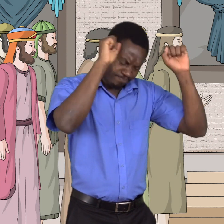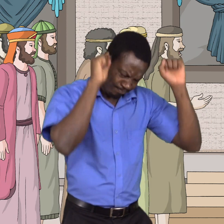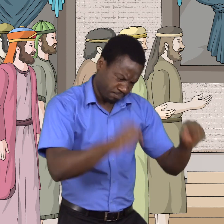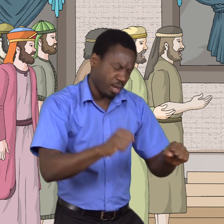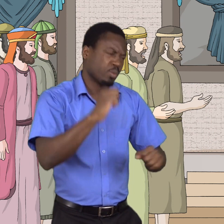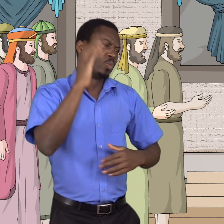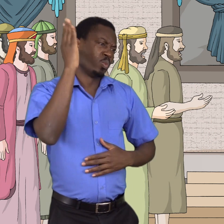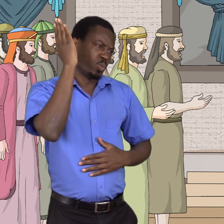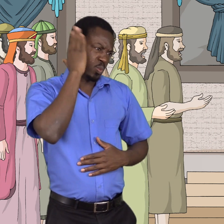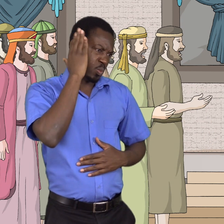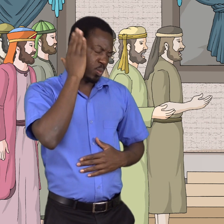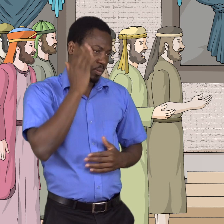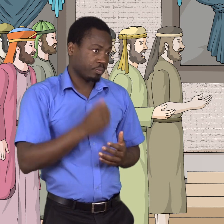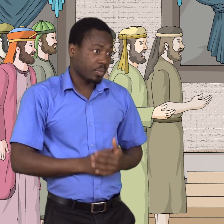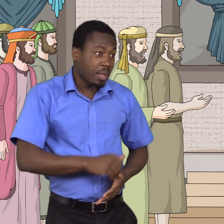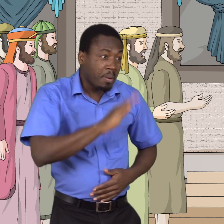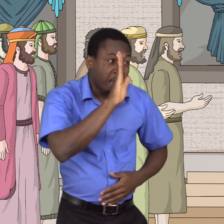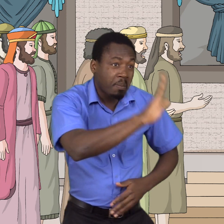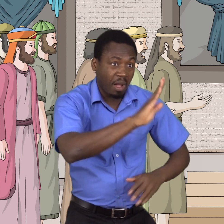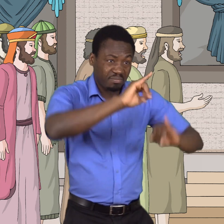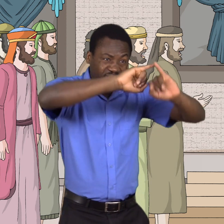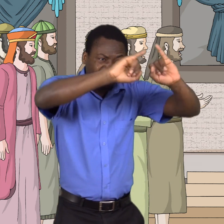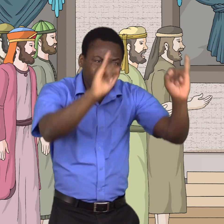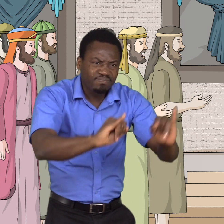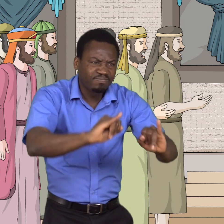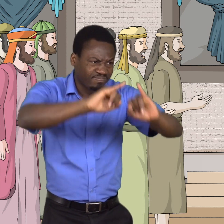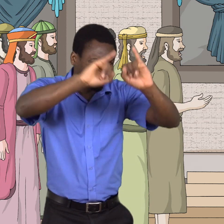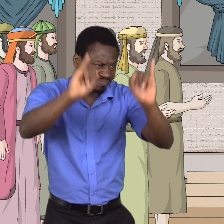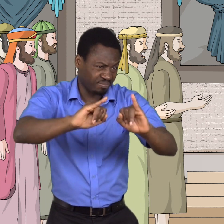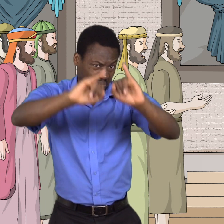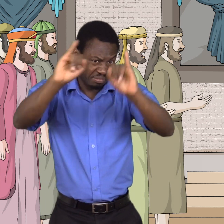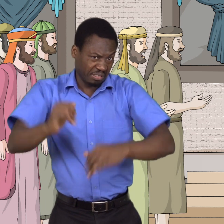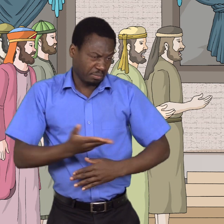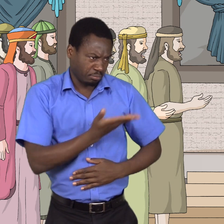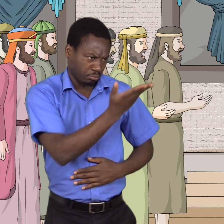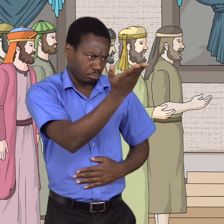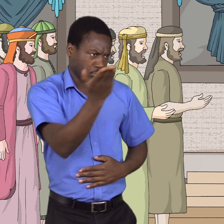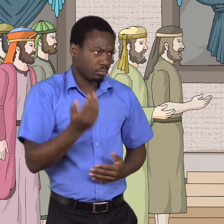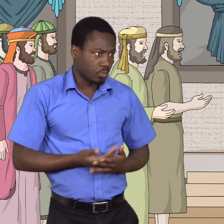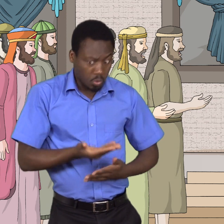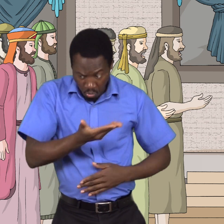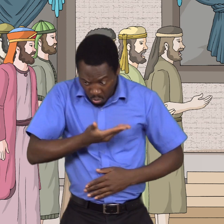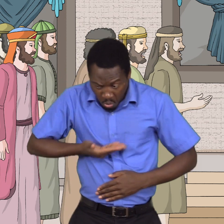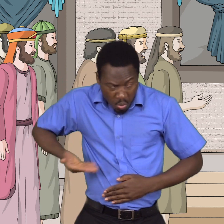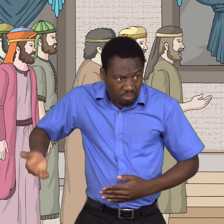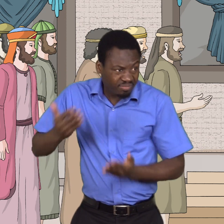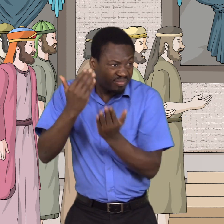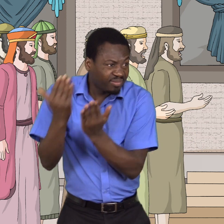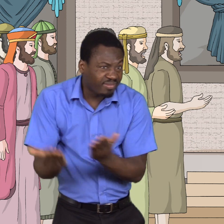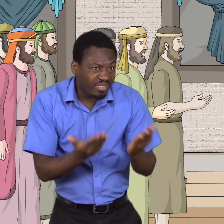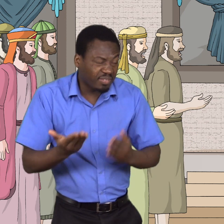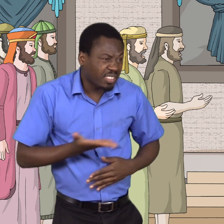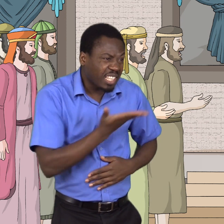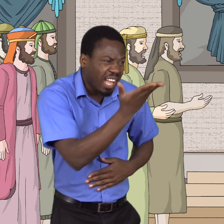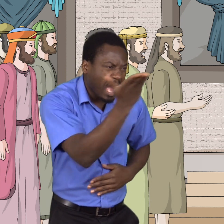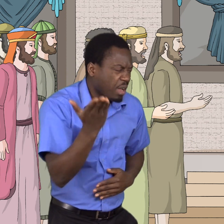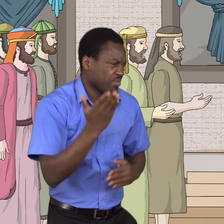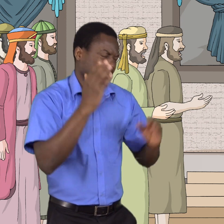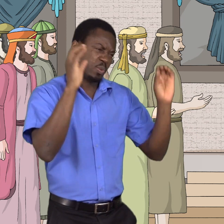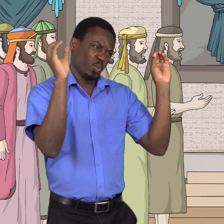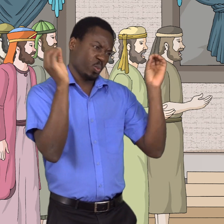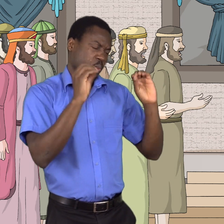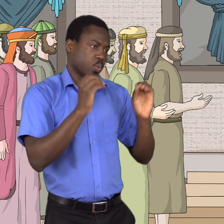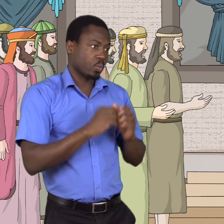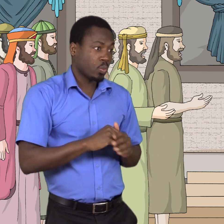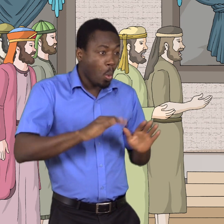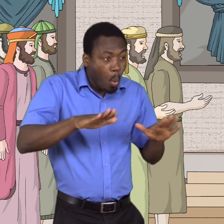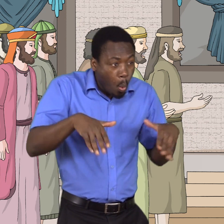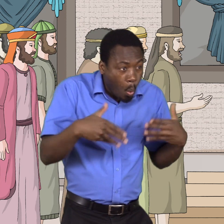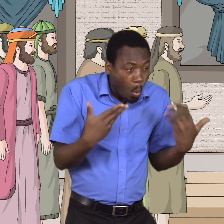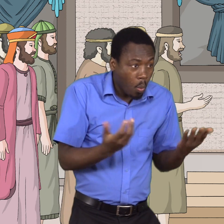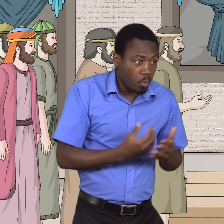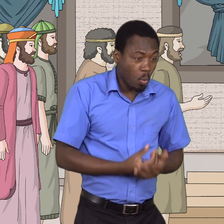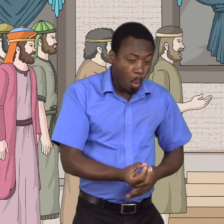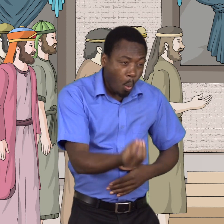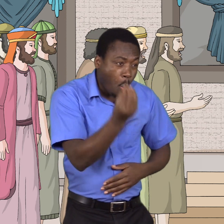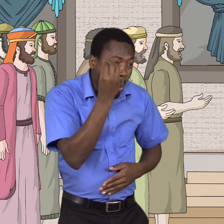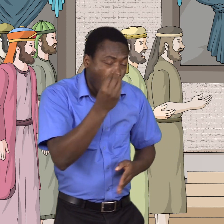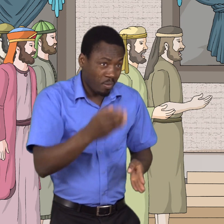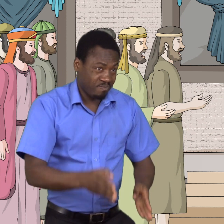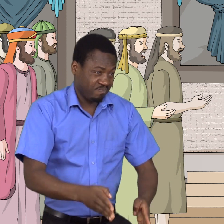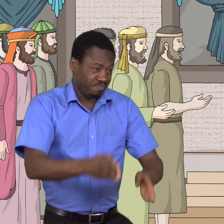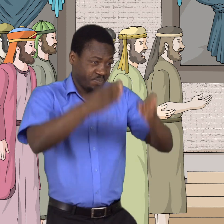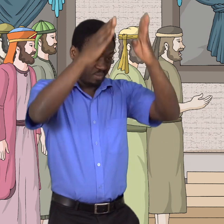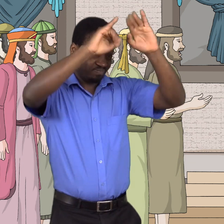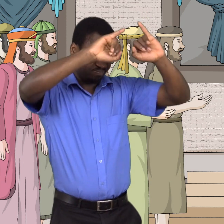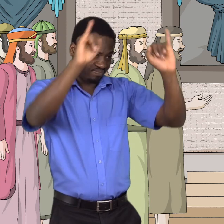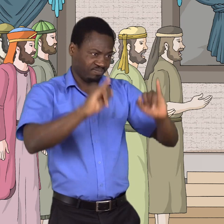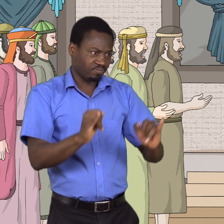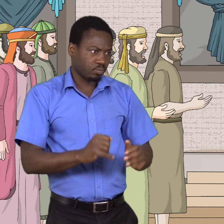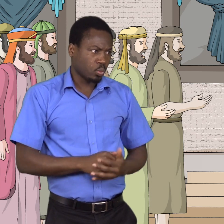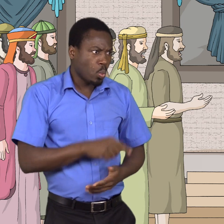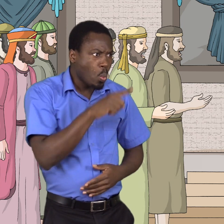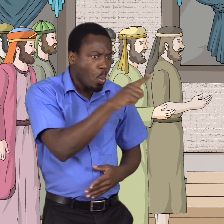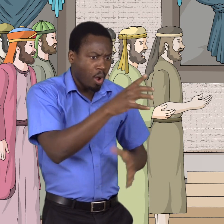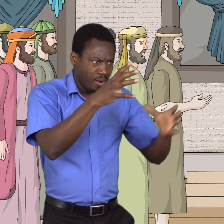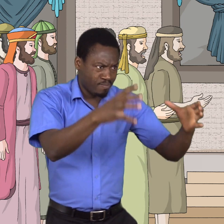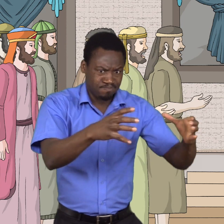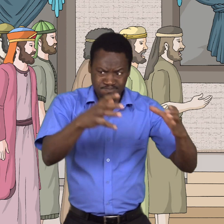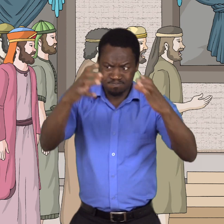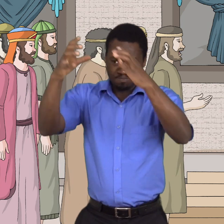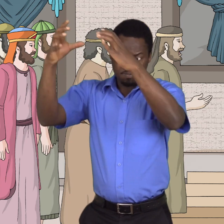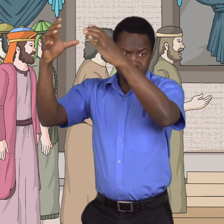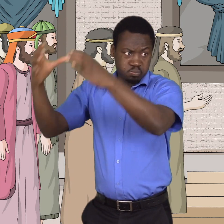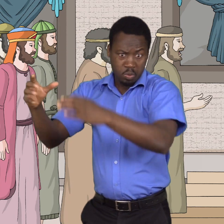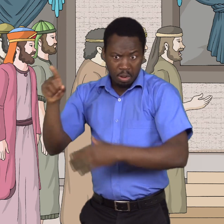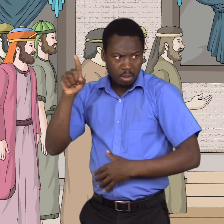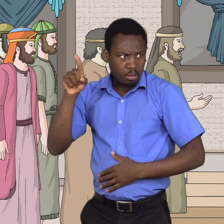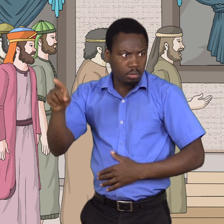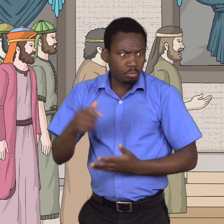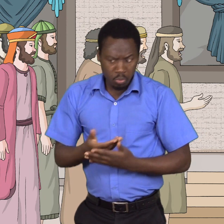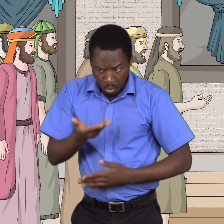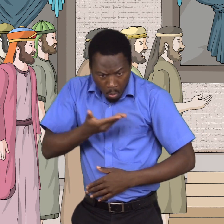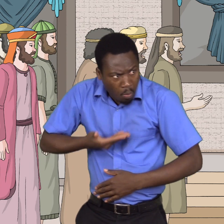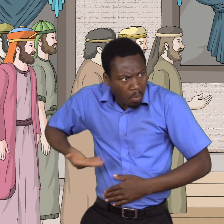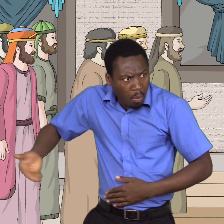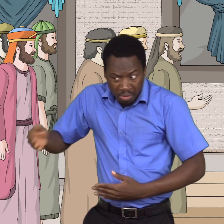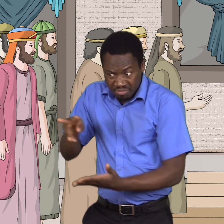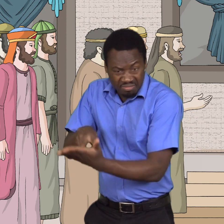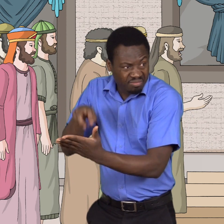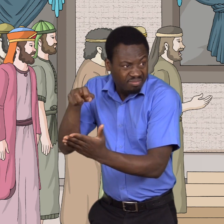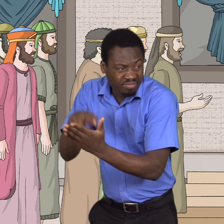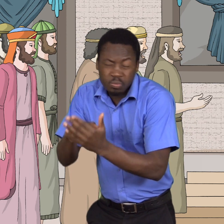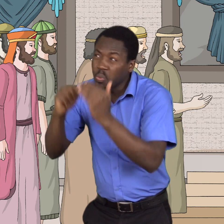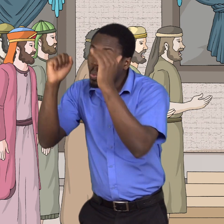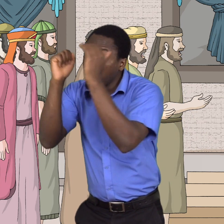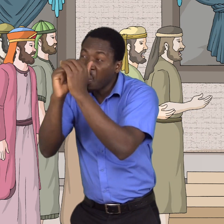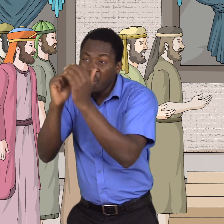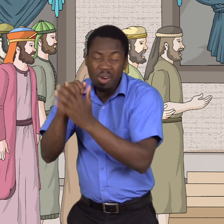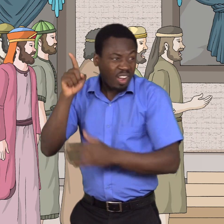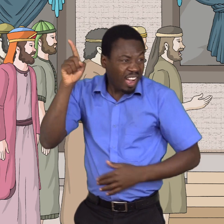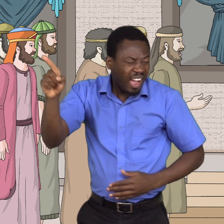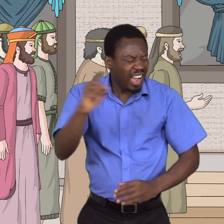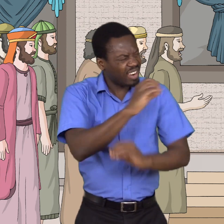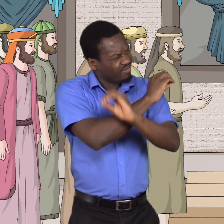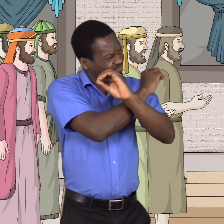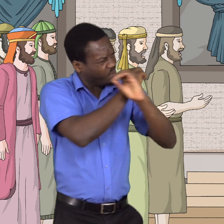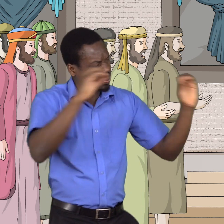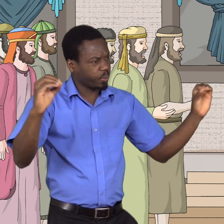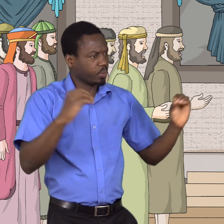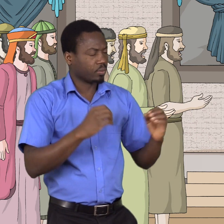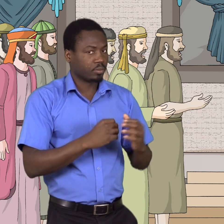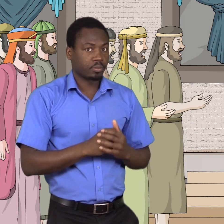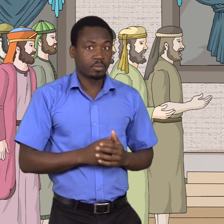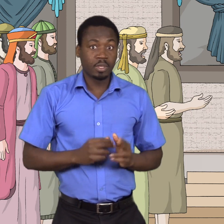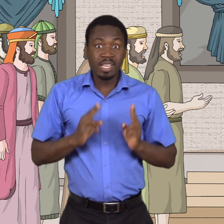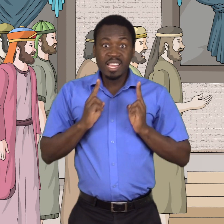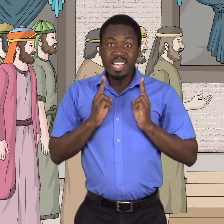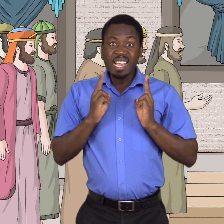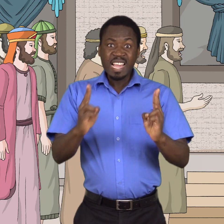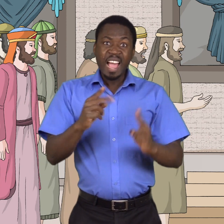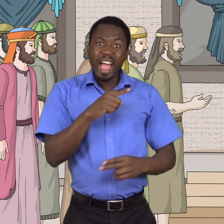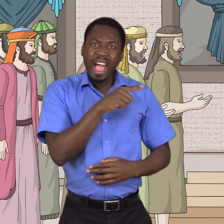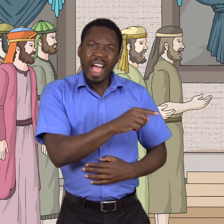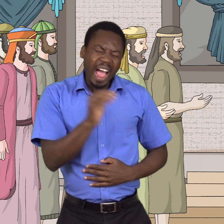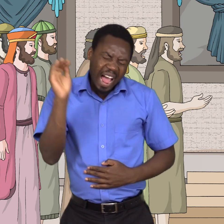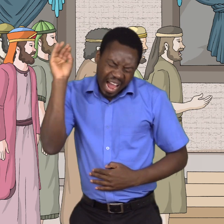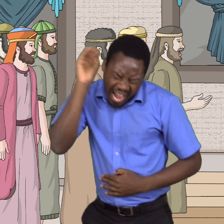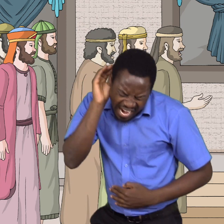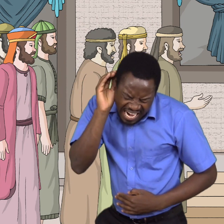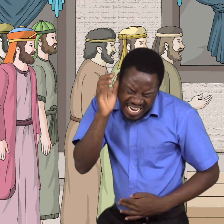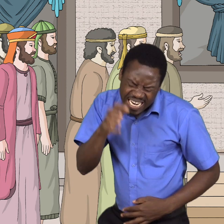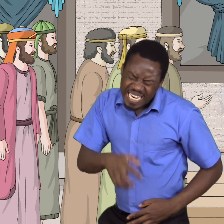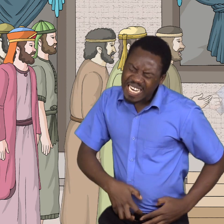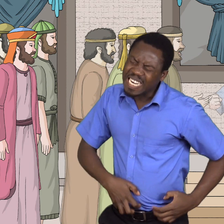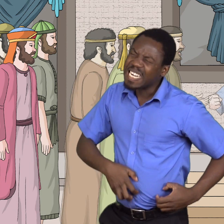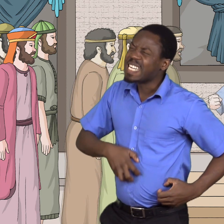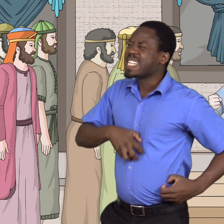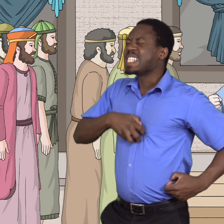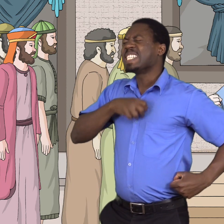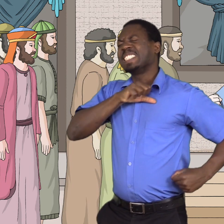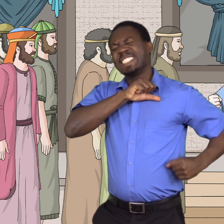But even if He does not, let it be known to you, O king, that we will not serve your gods or worship the golden statue you have set up.”